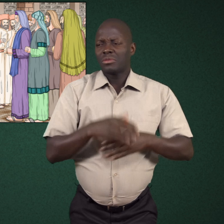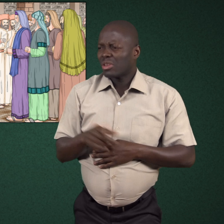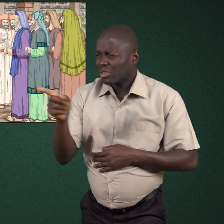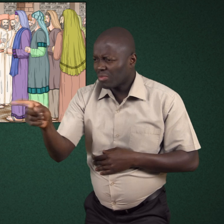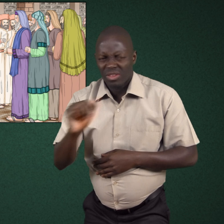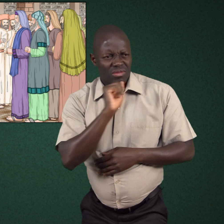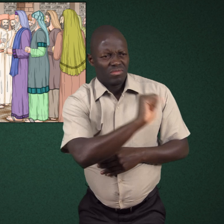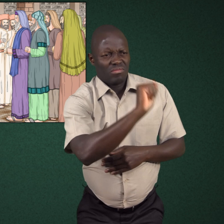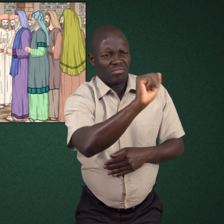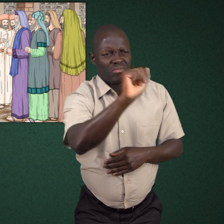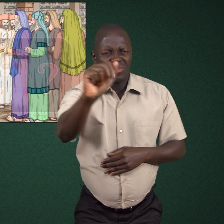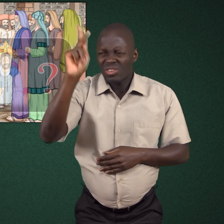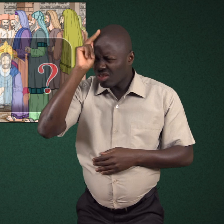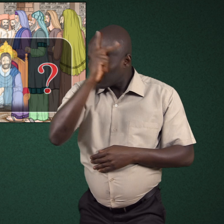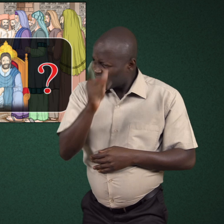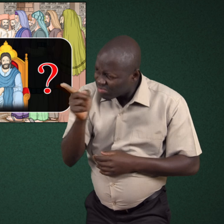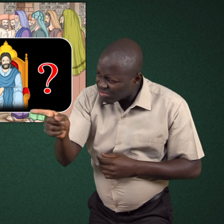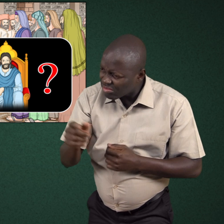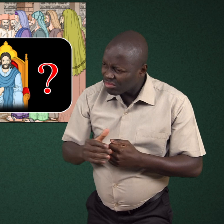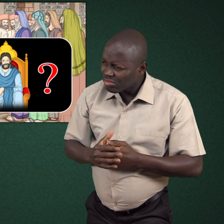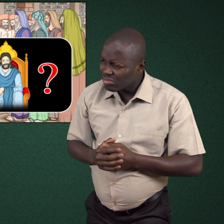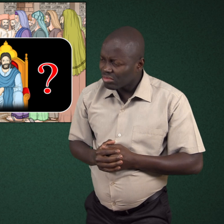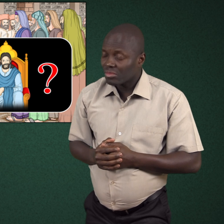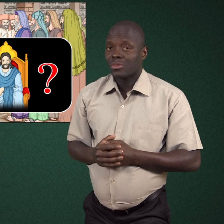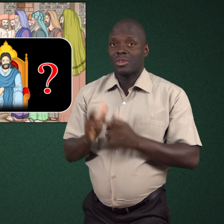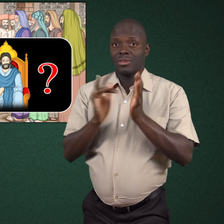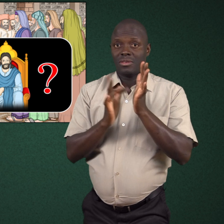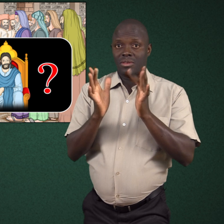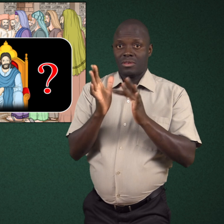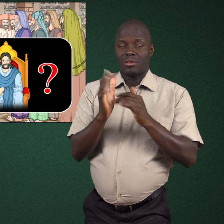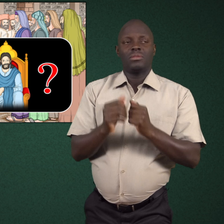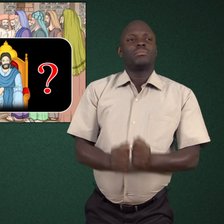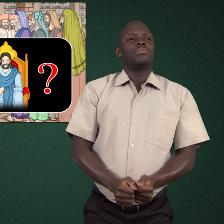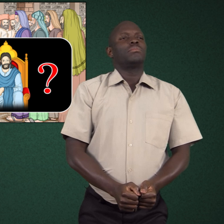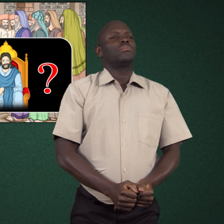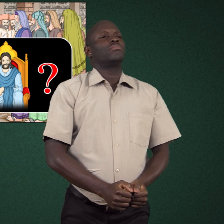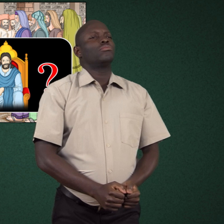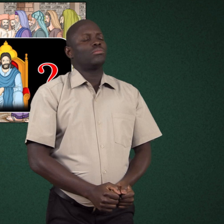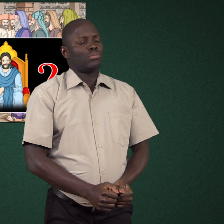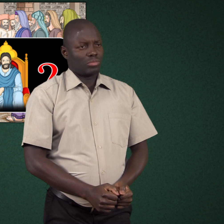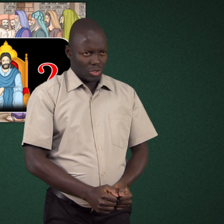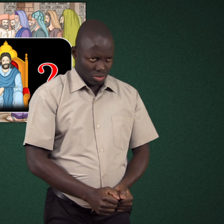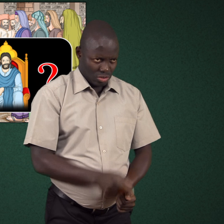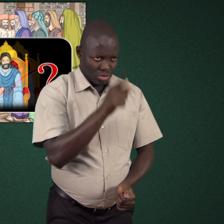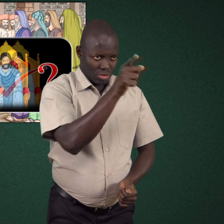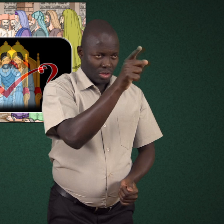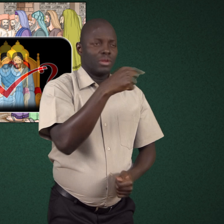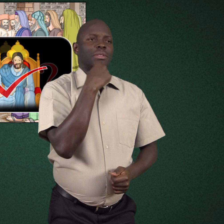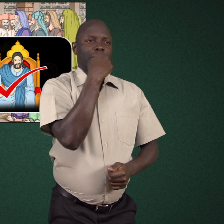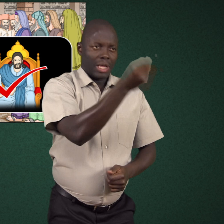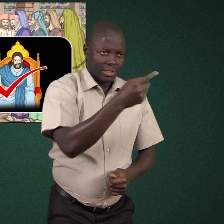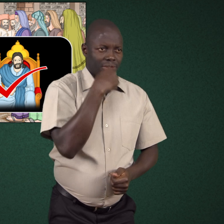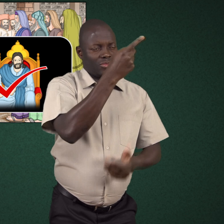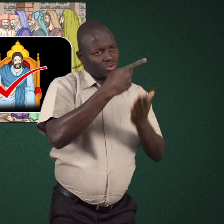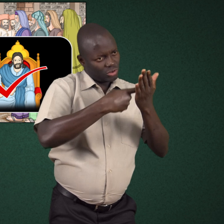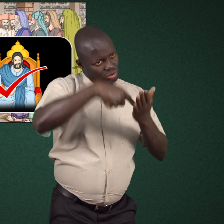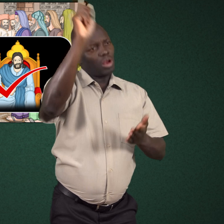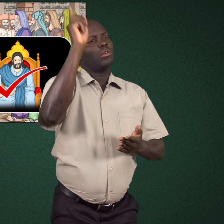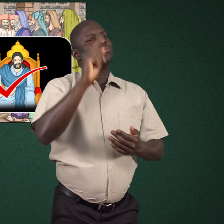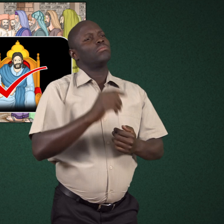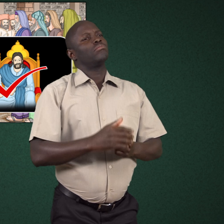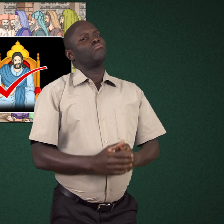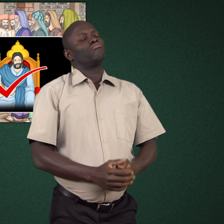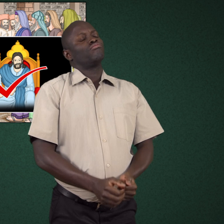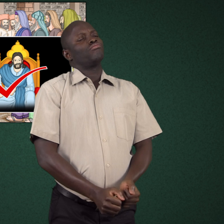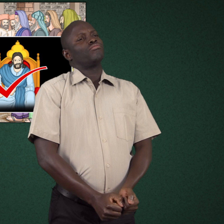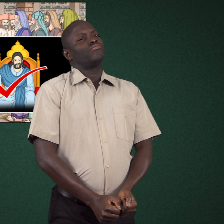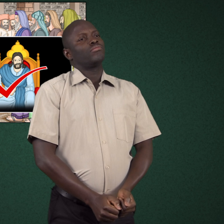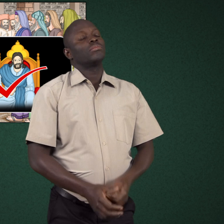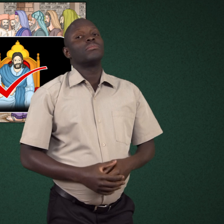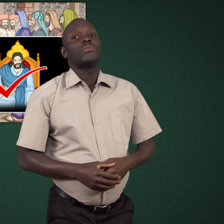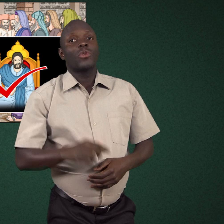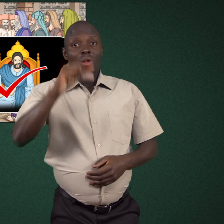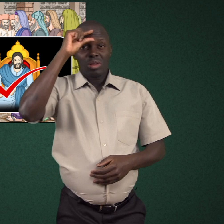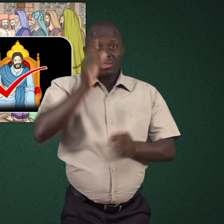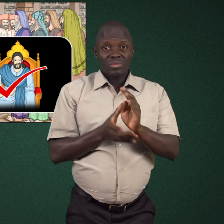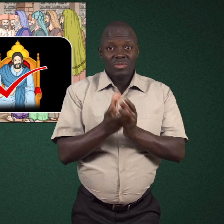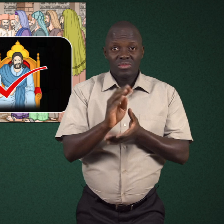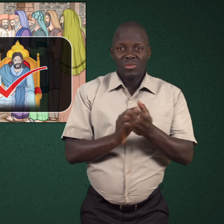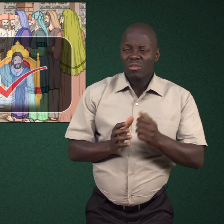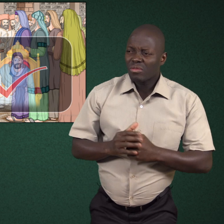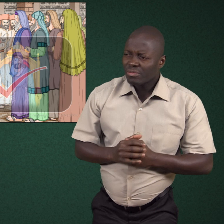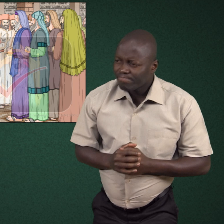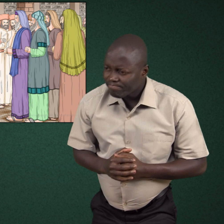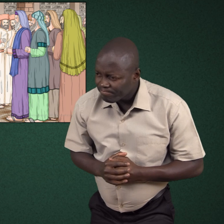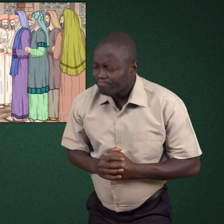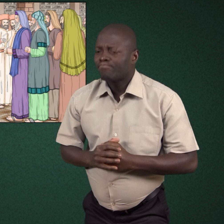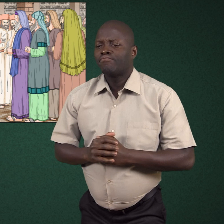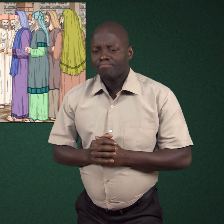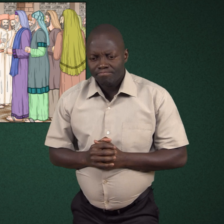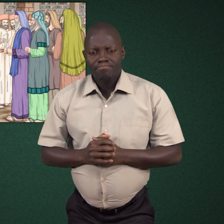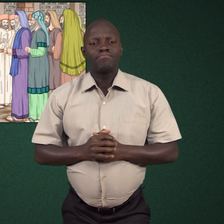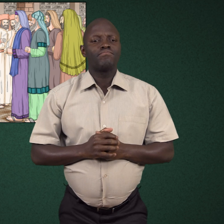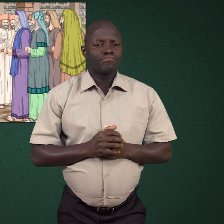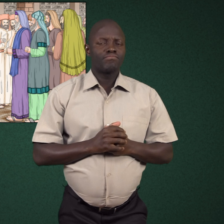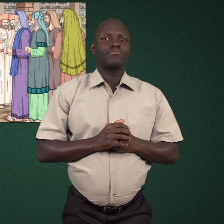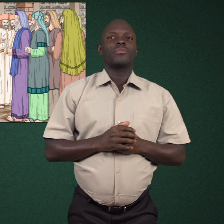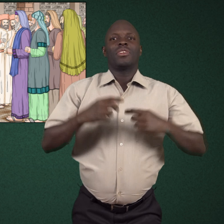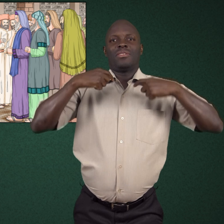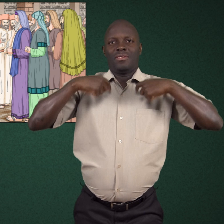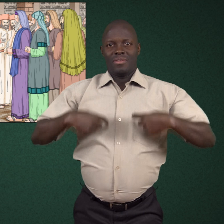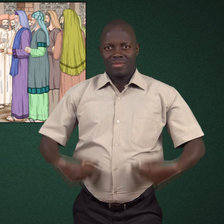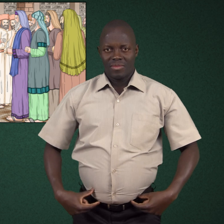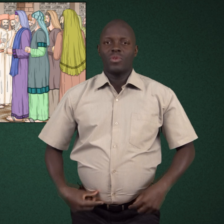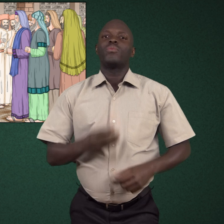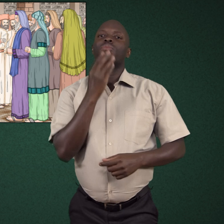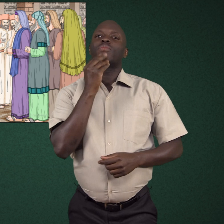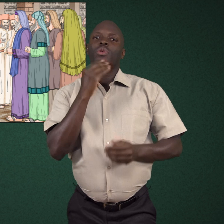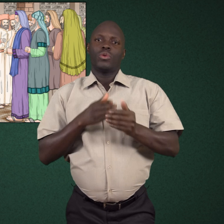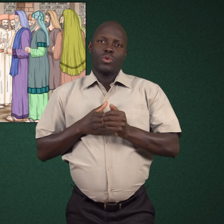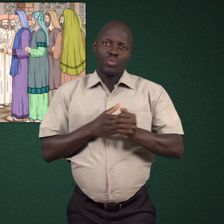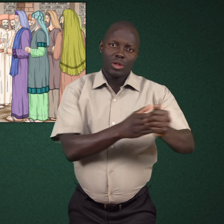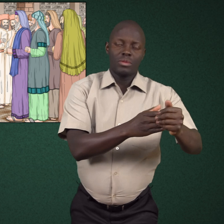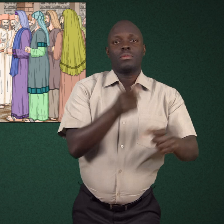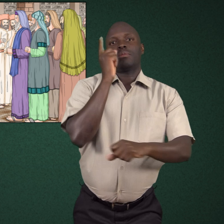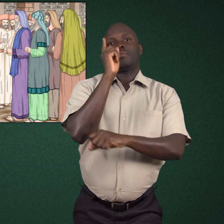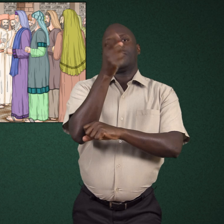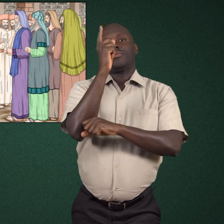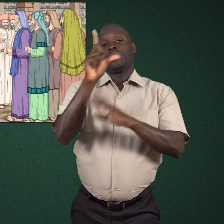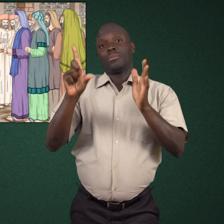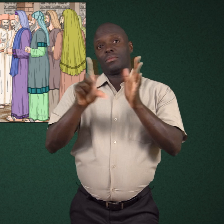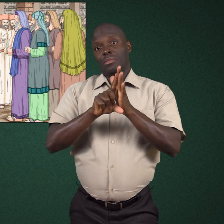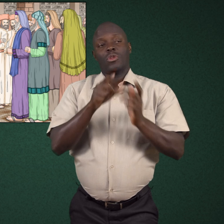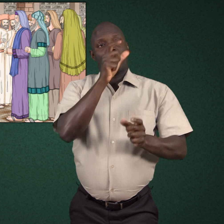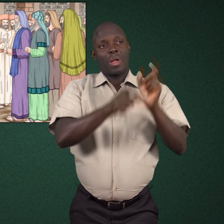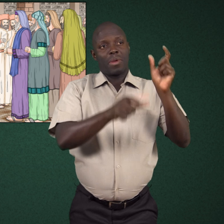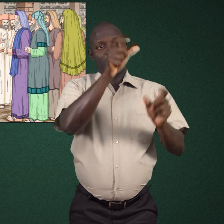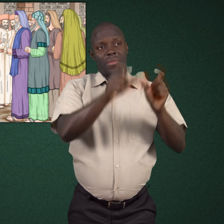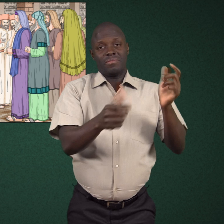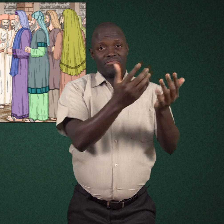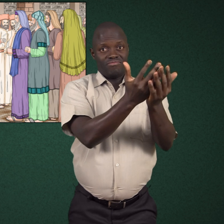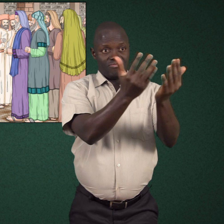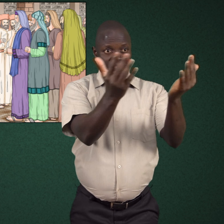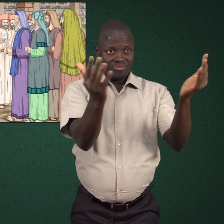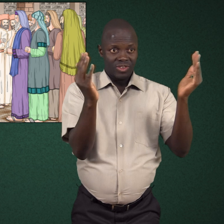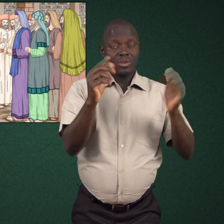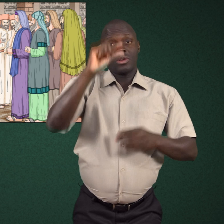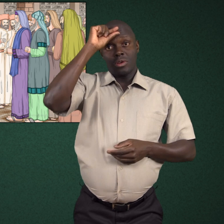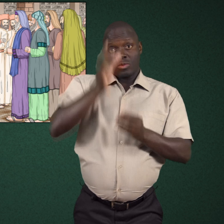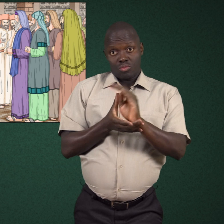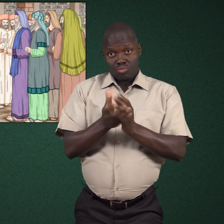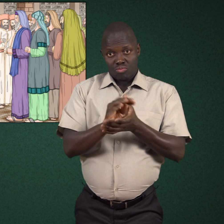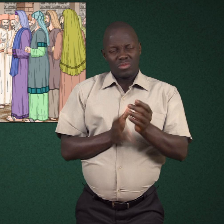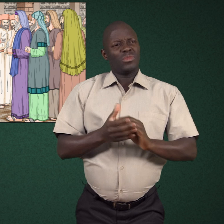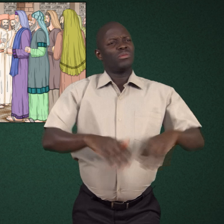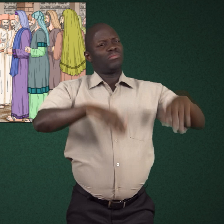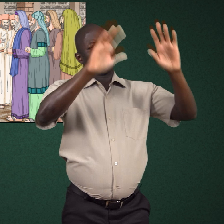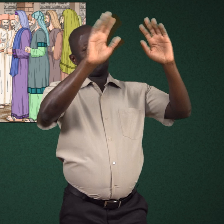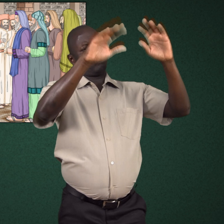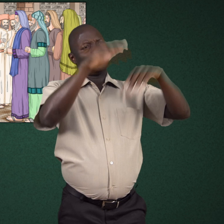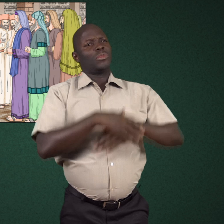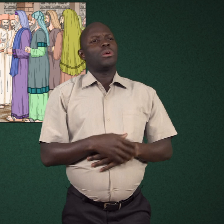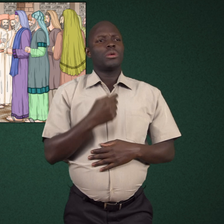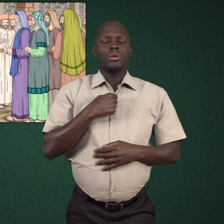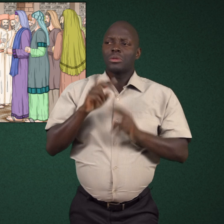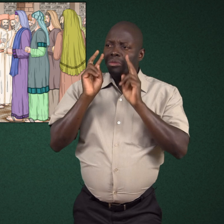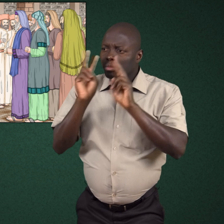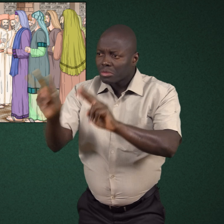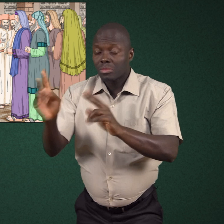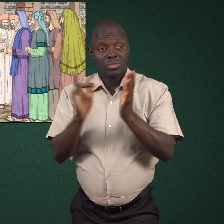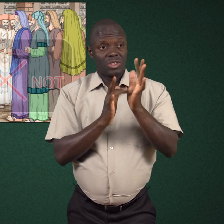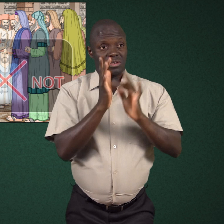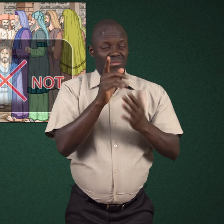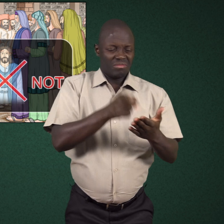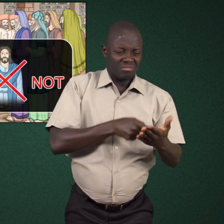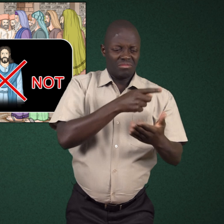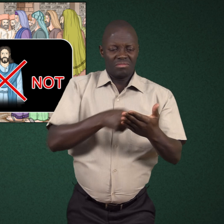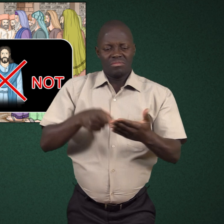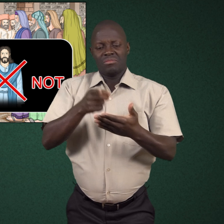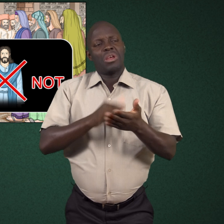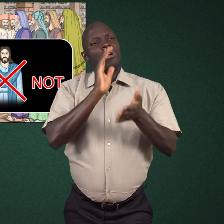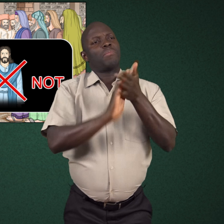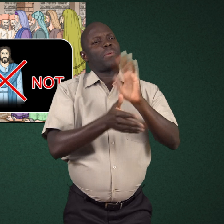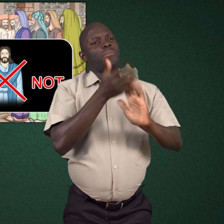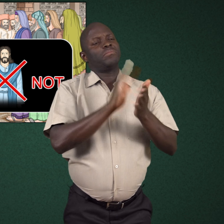So Pilate asked Him, “Are You the King of the Jews?” “You have said so,” Jesus replied.